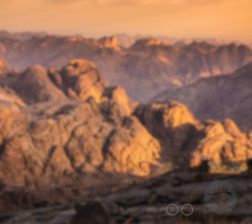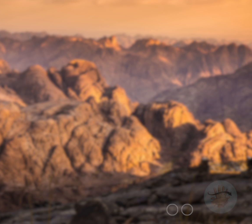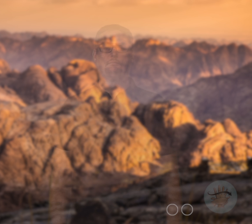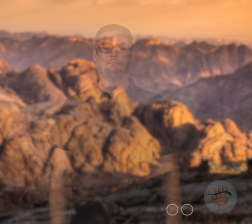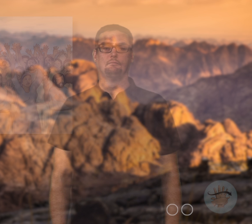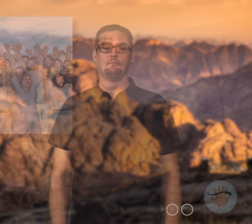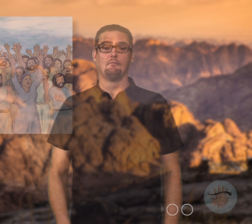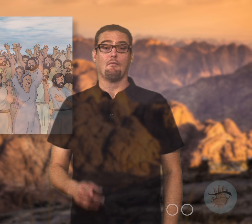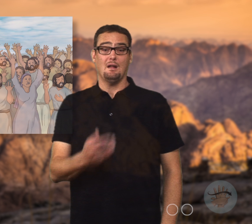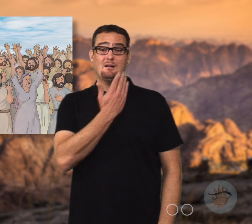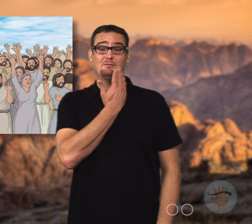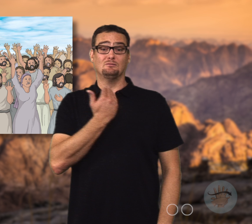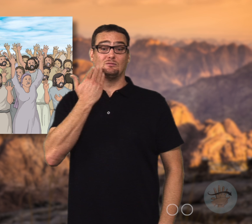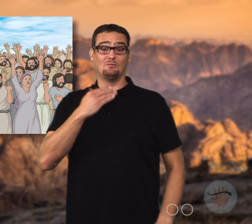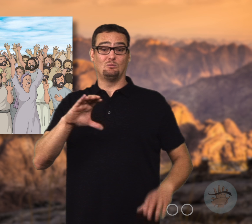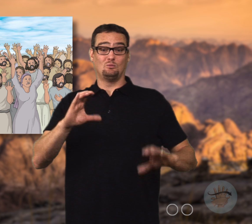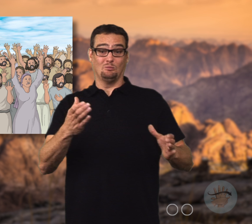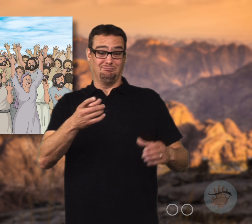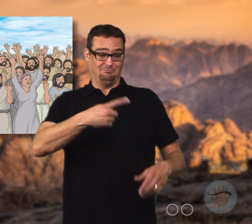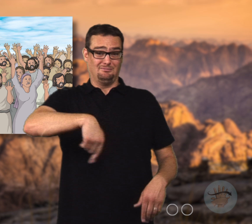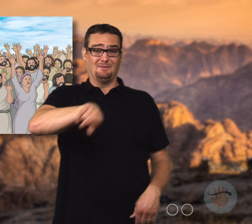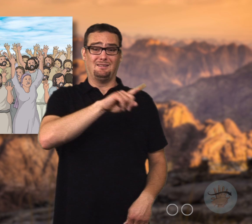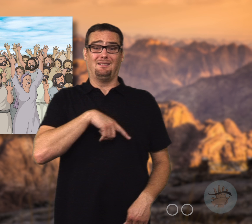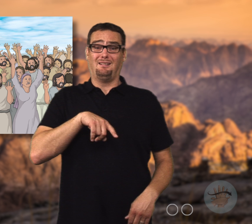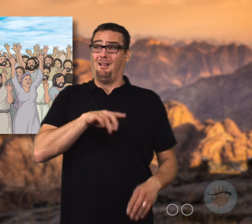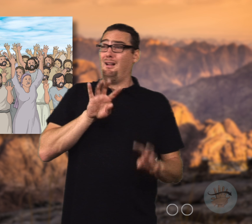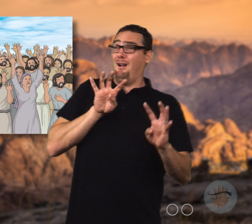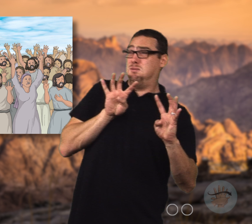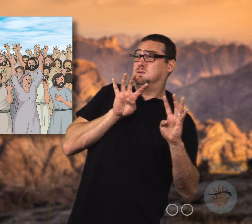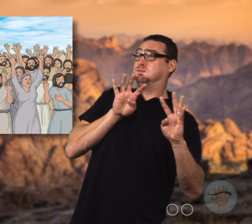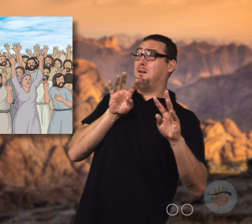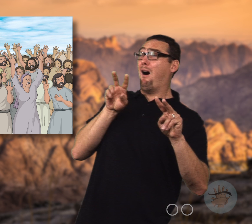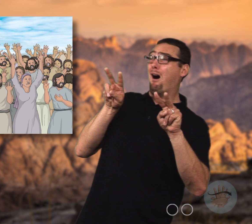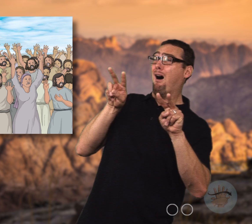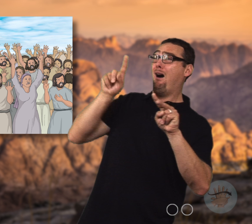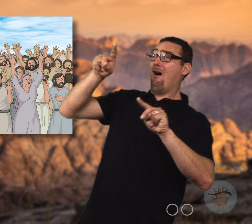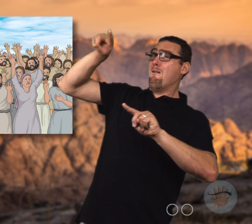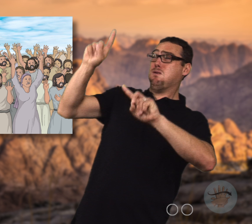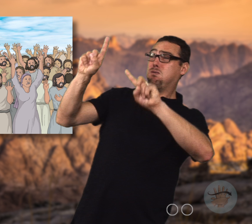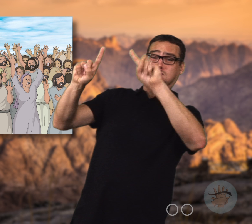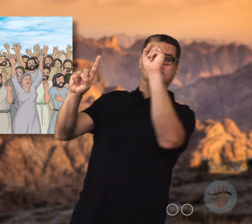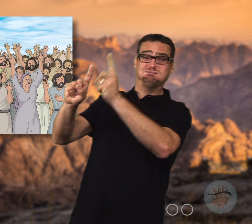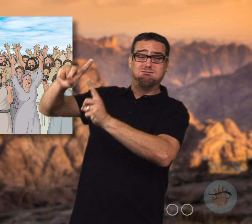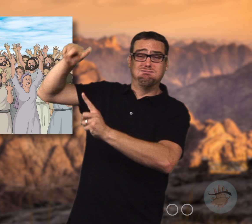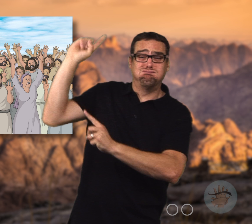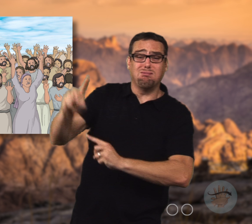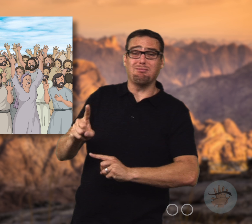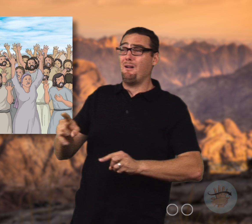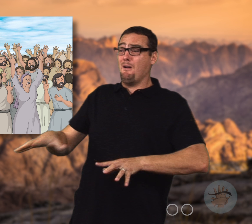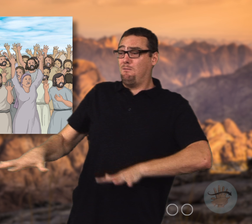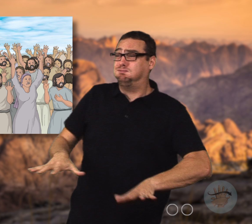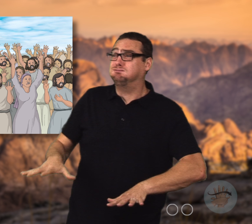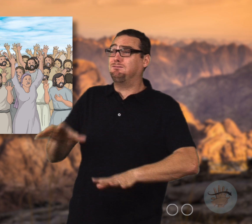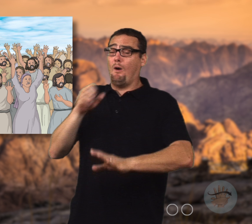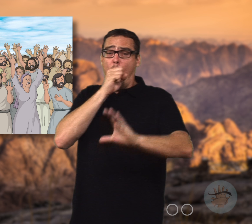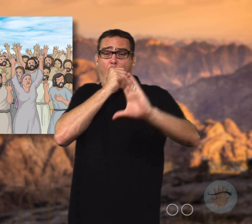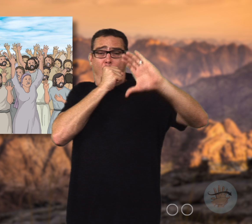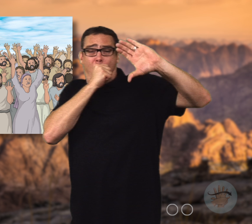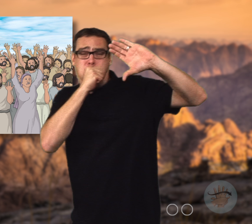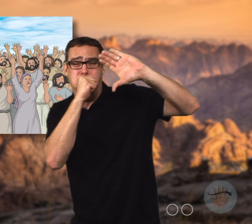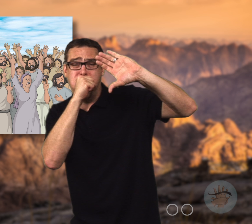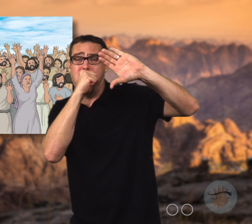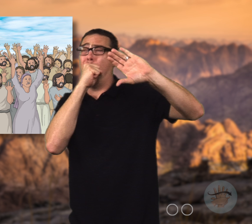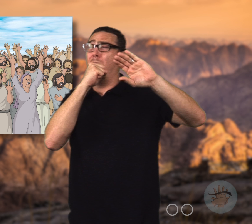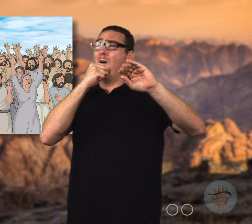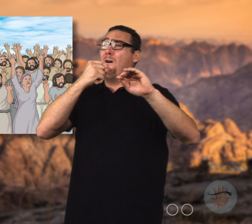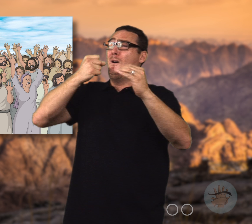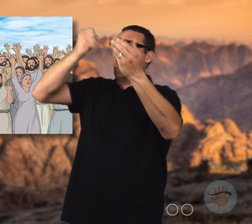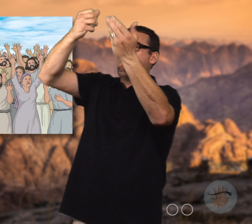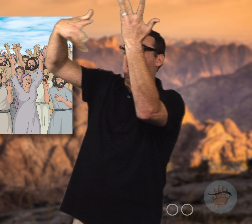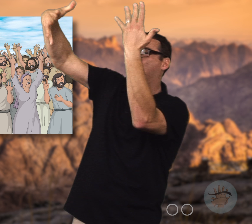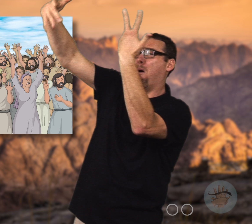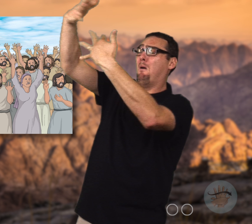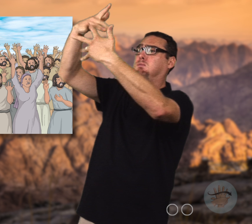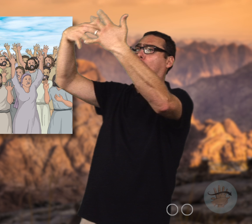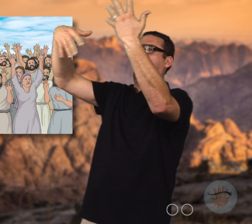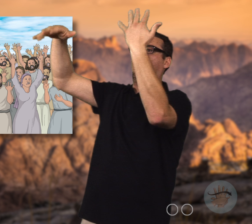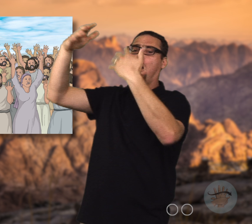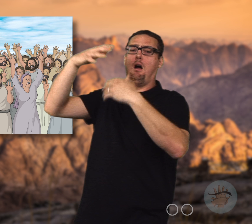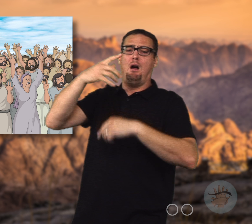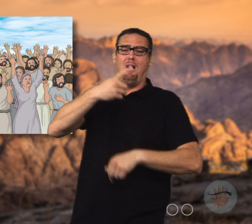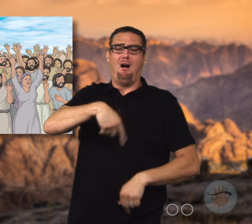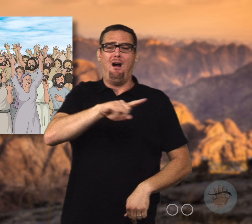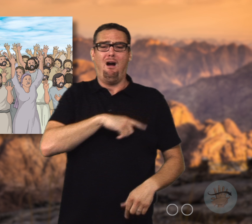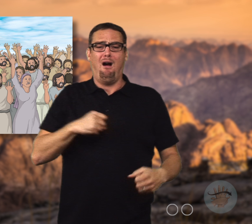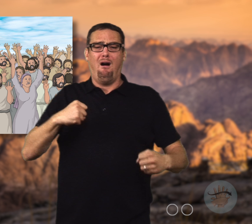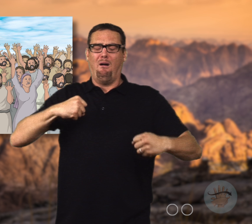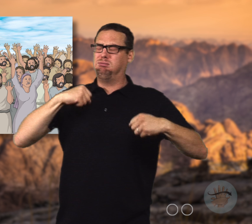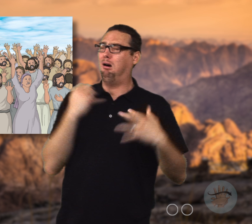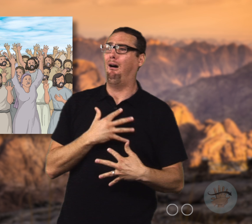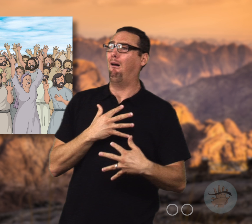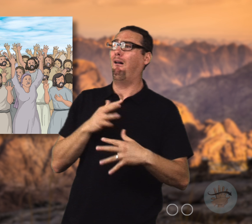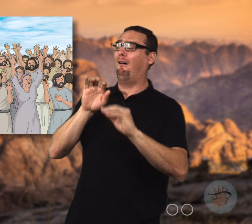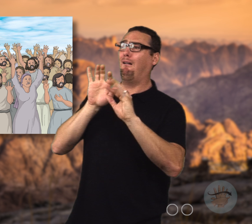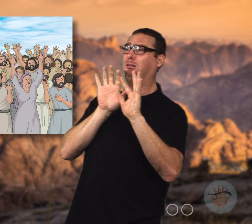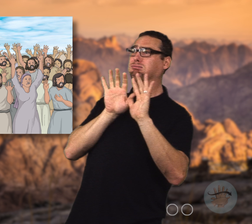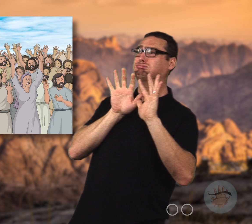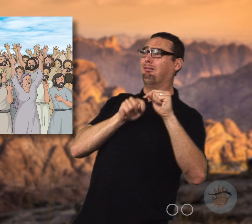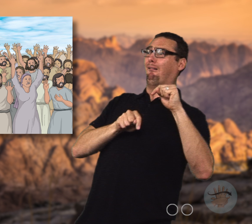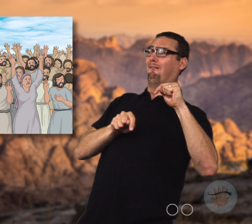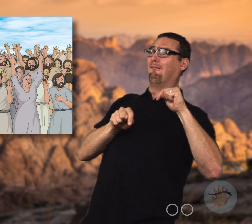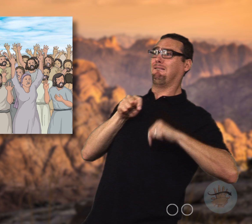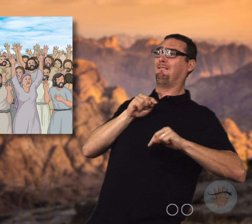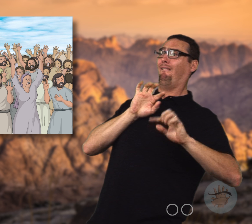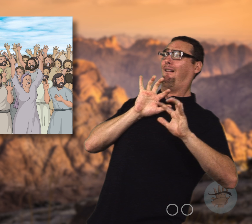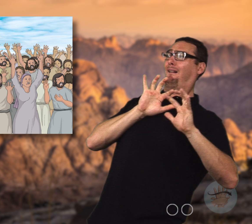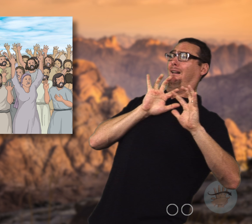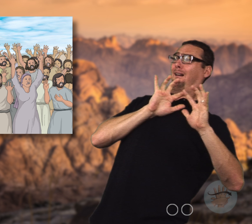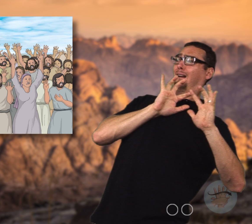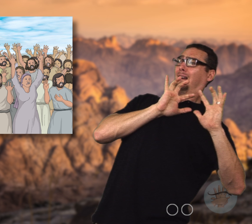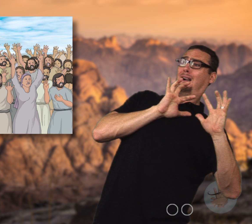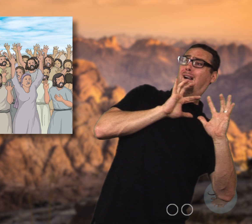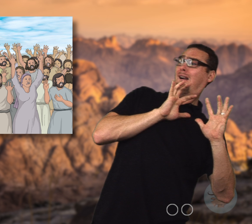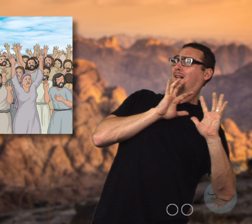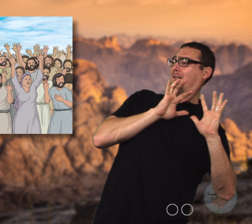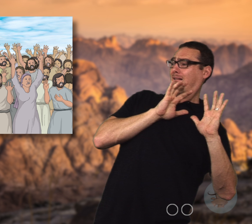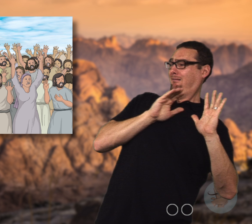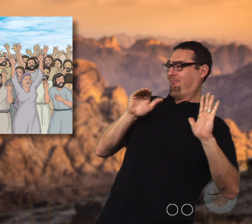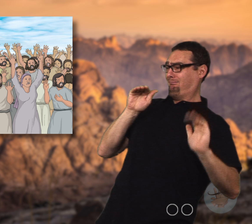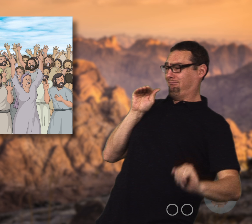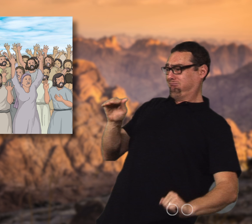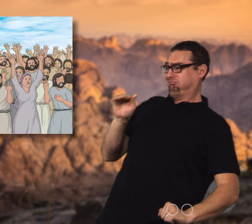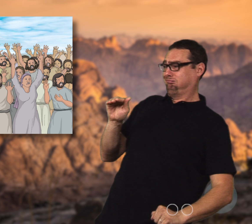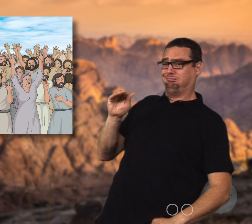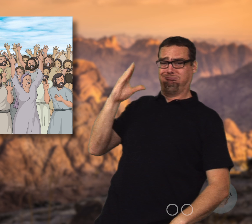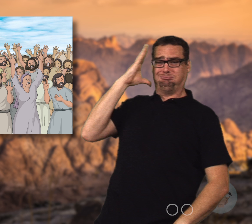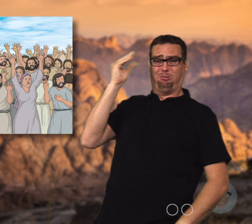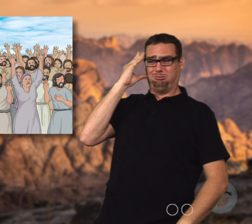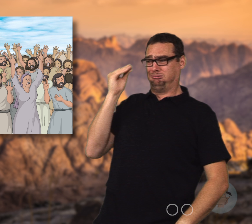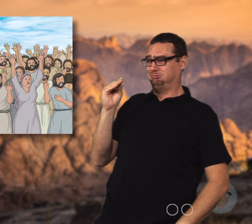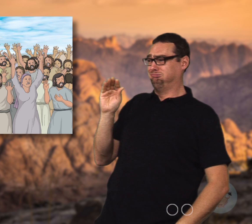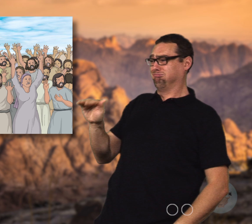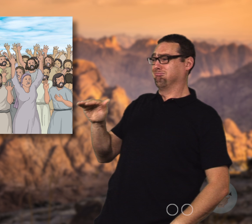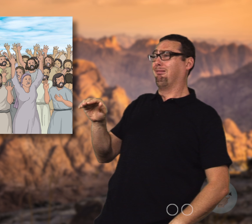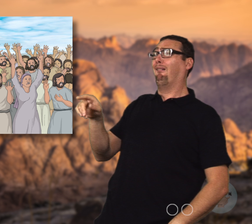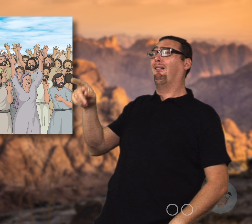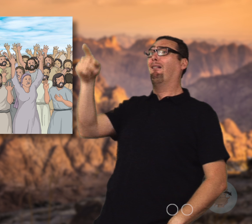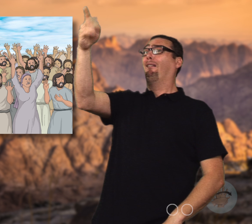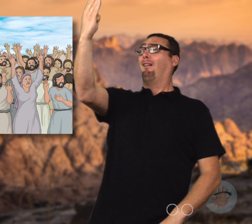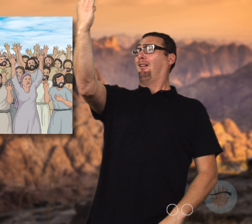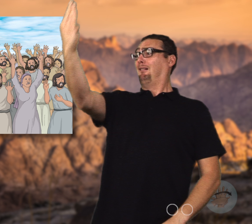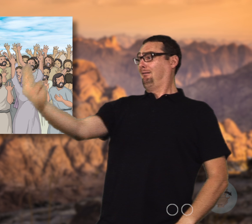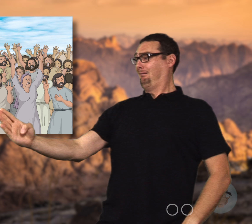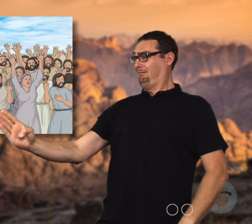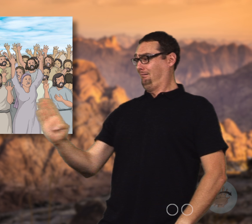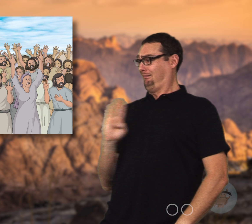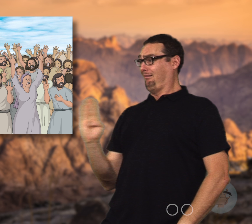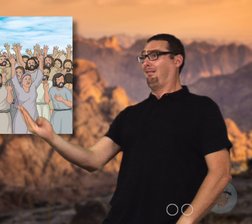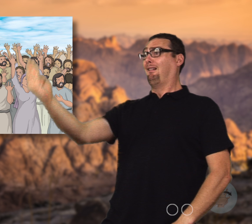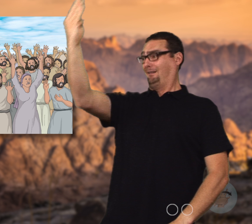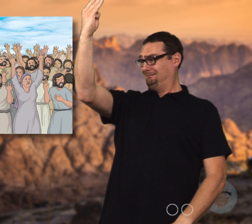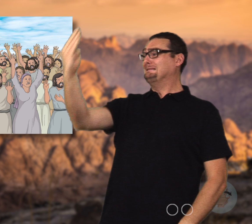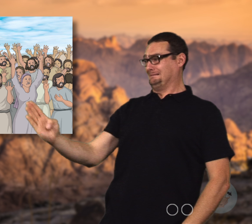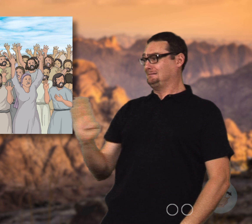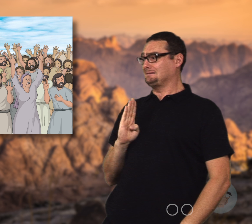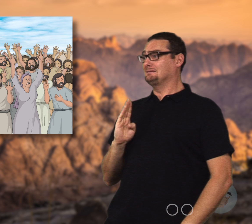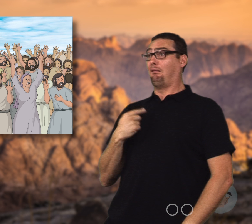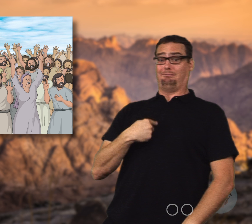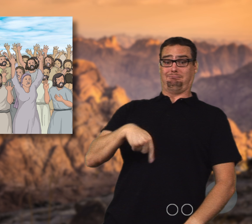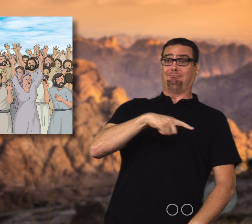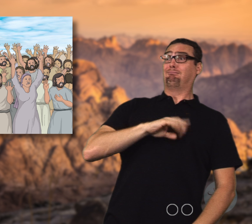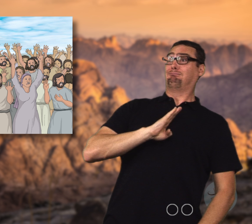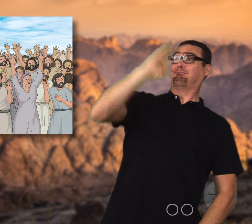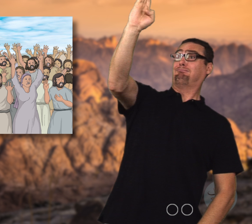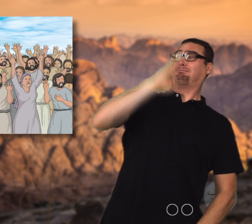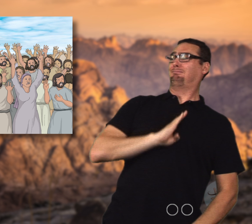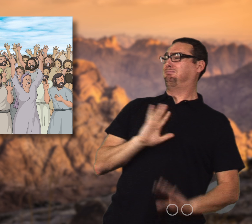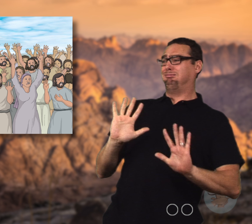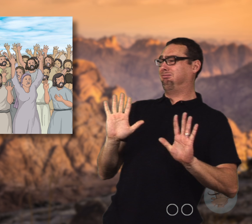When all the people witnessed the thunder and lightning, the sounding of the ram’s horn, and the mountain enveloped in smoke, they trembled and stood at a distance.